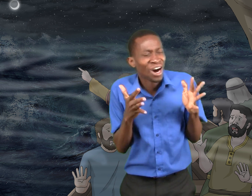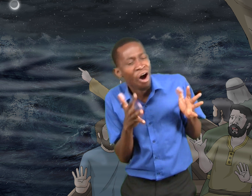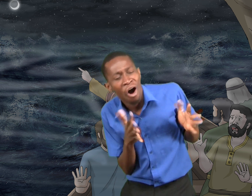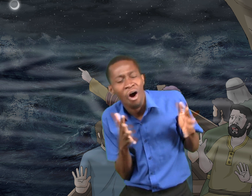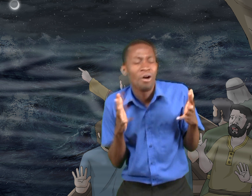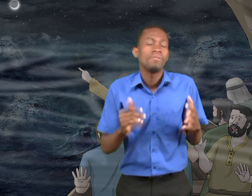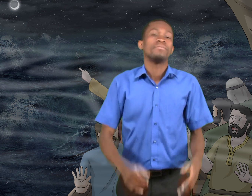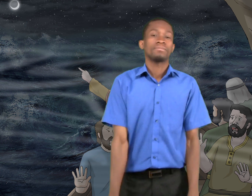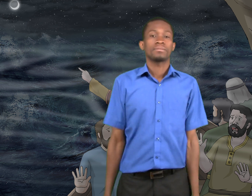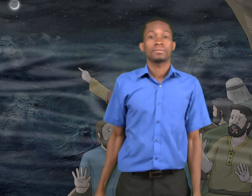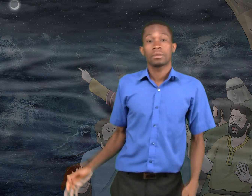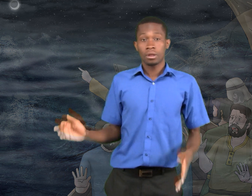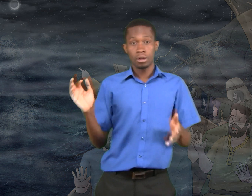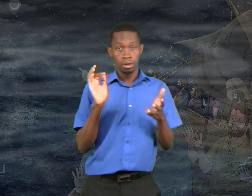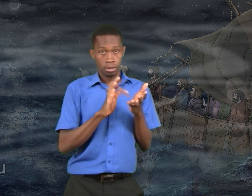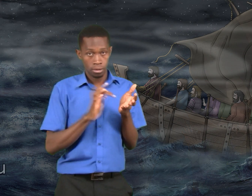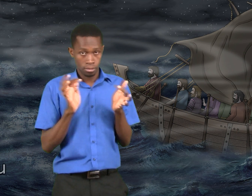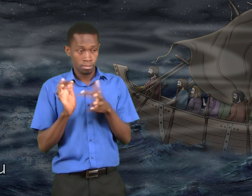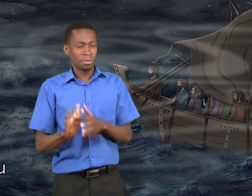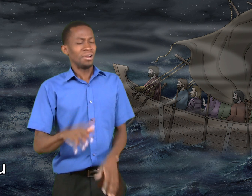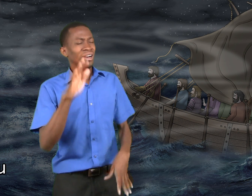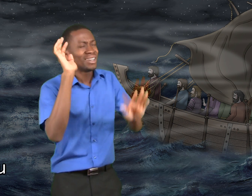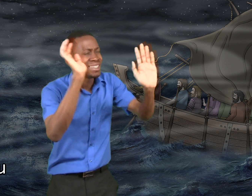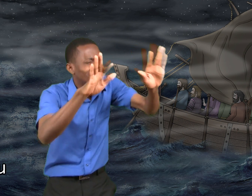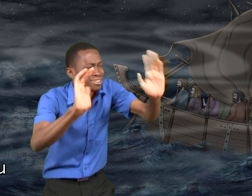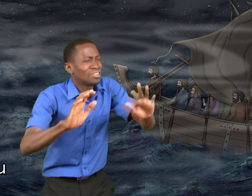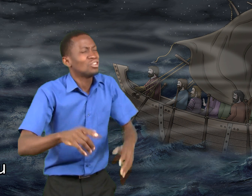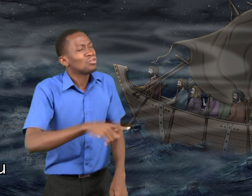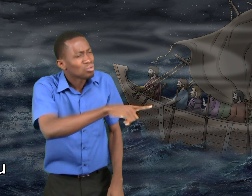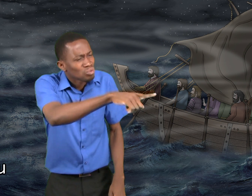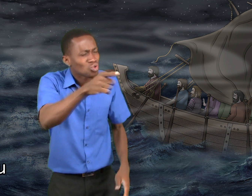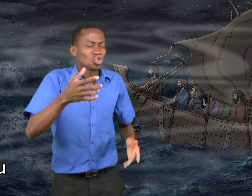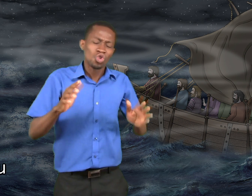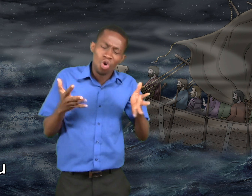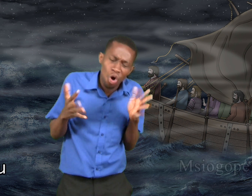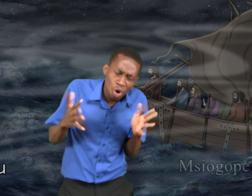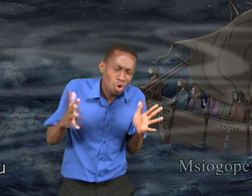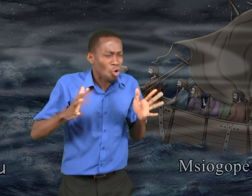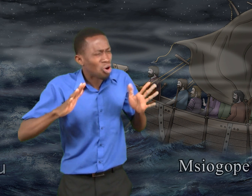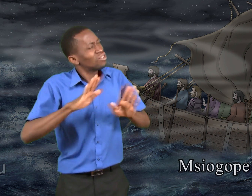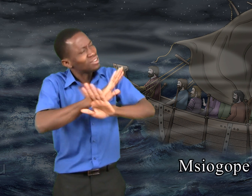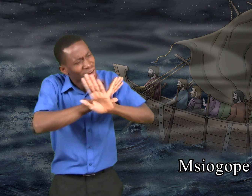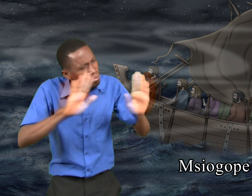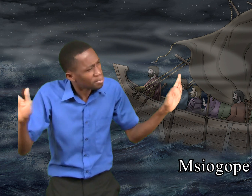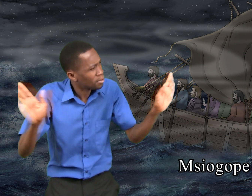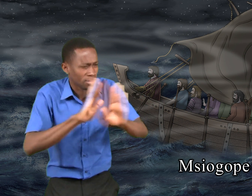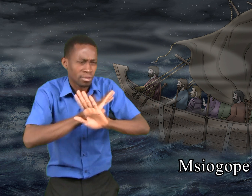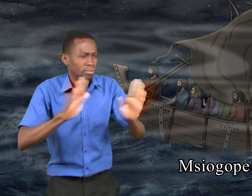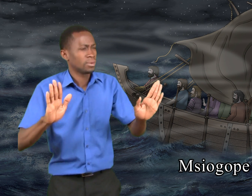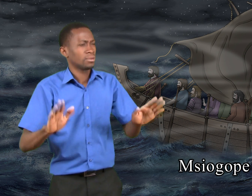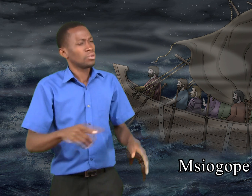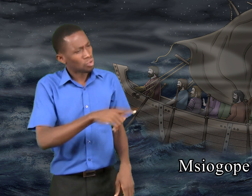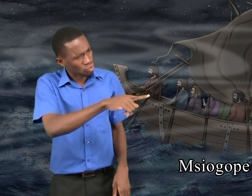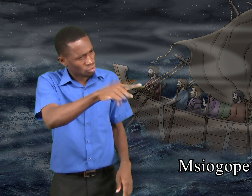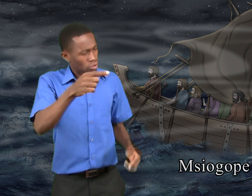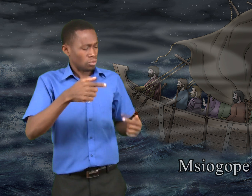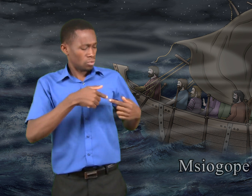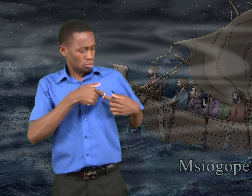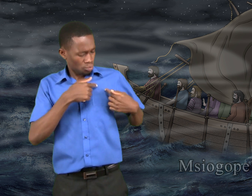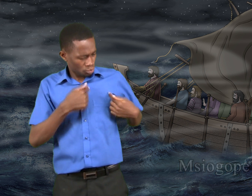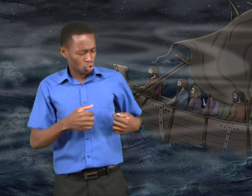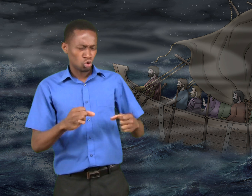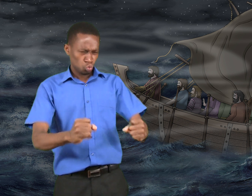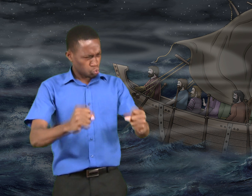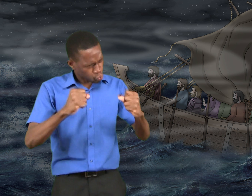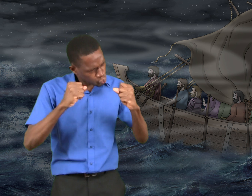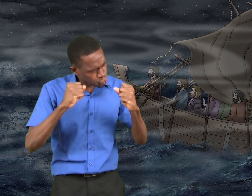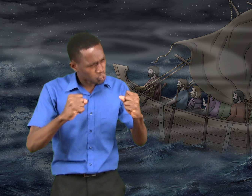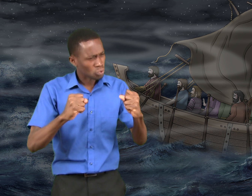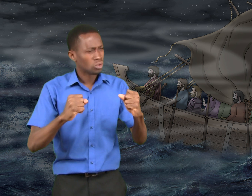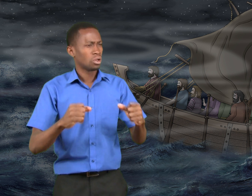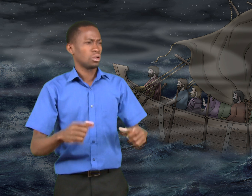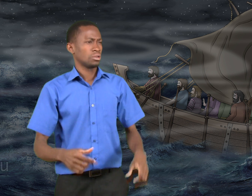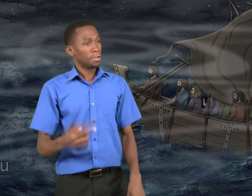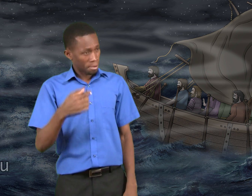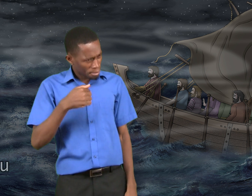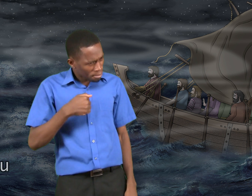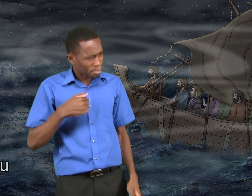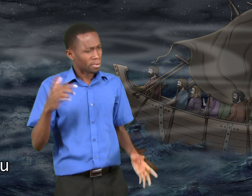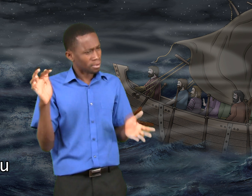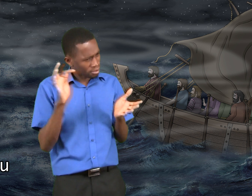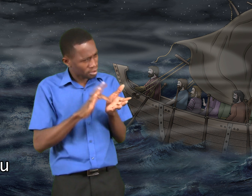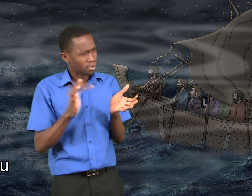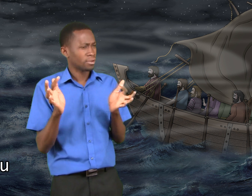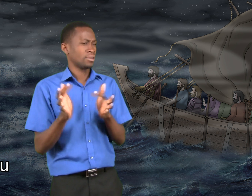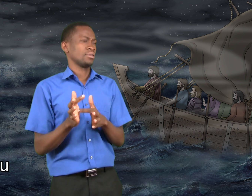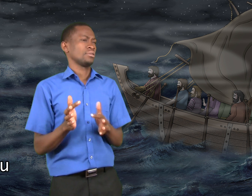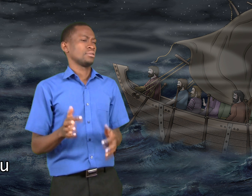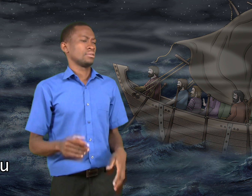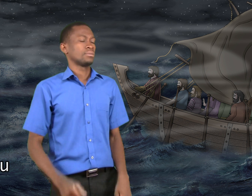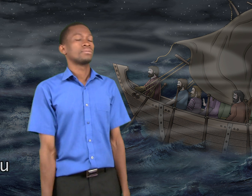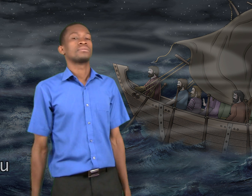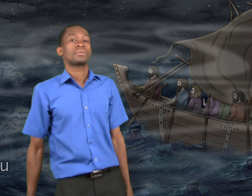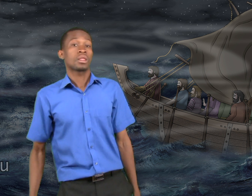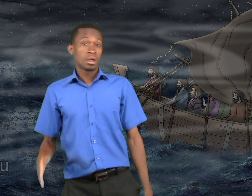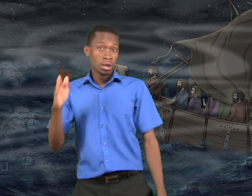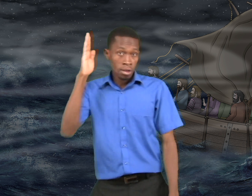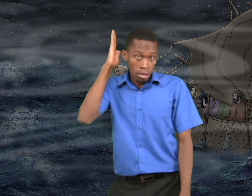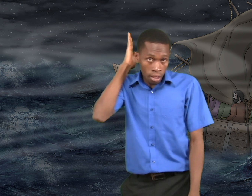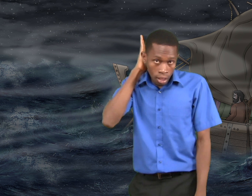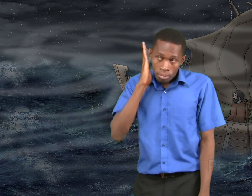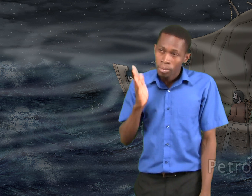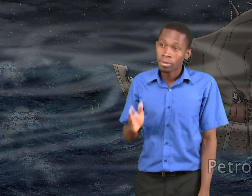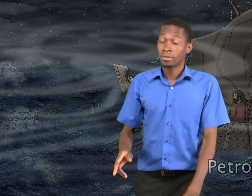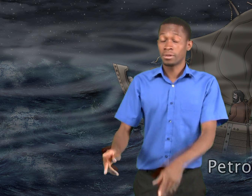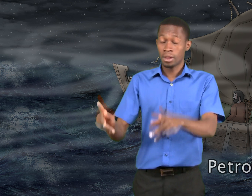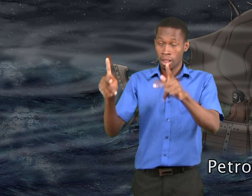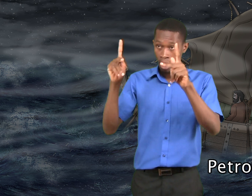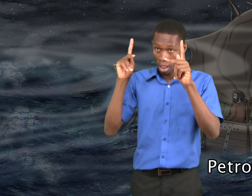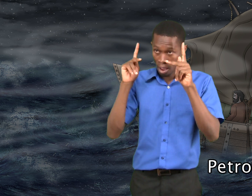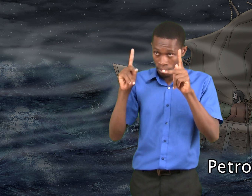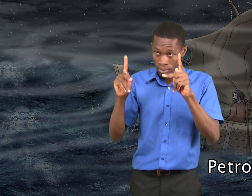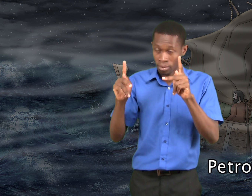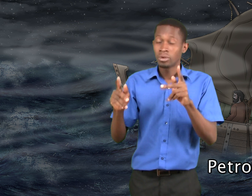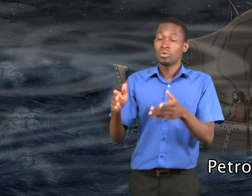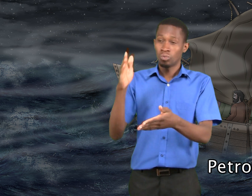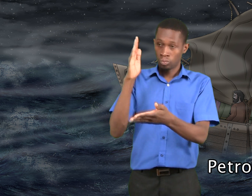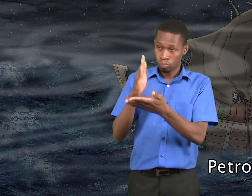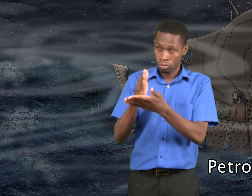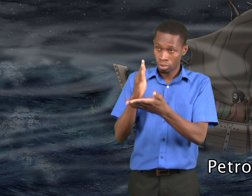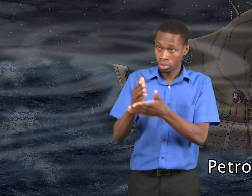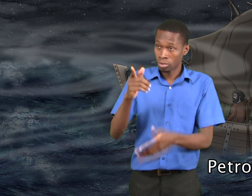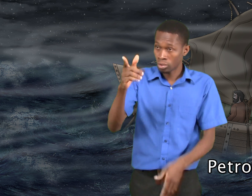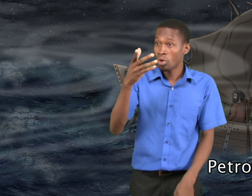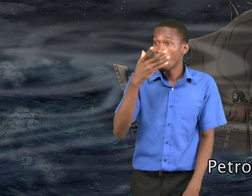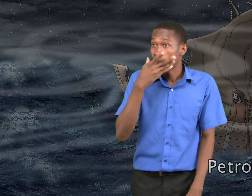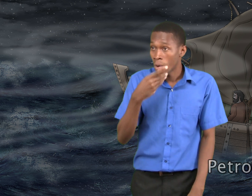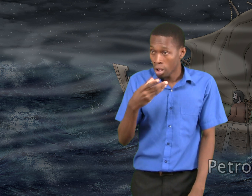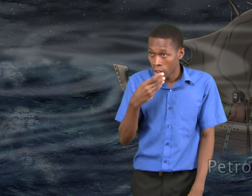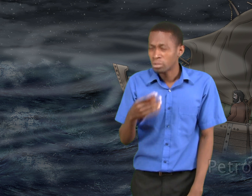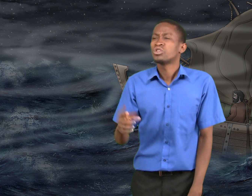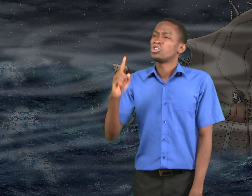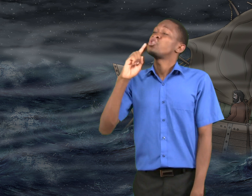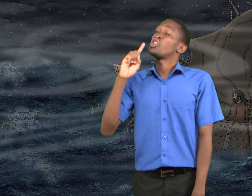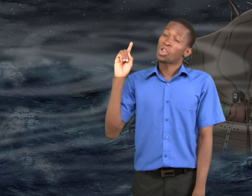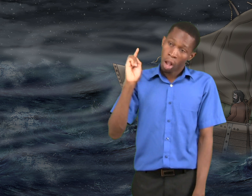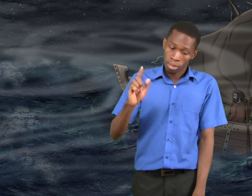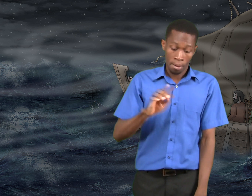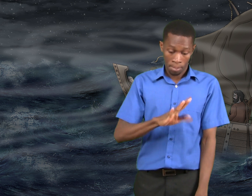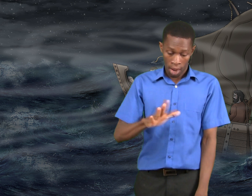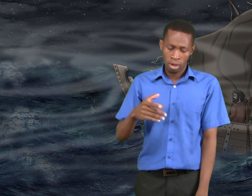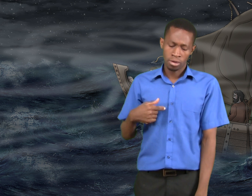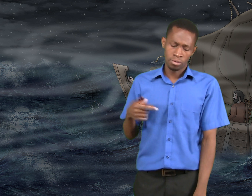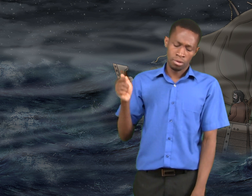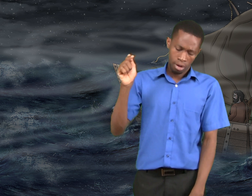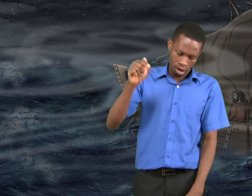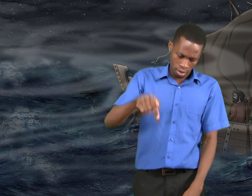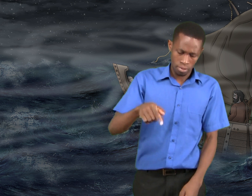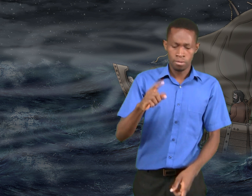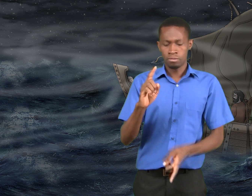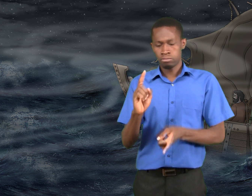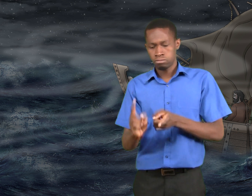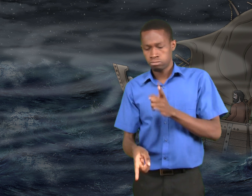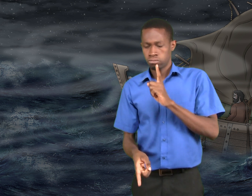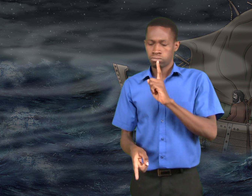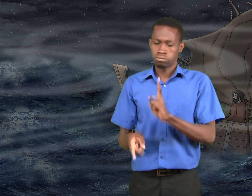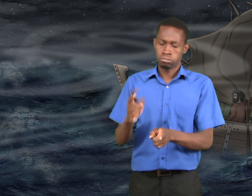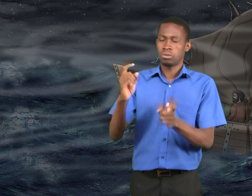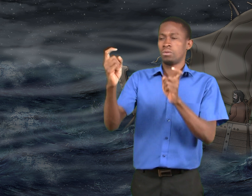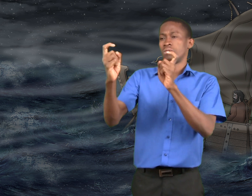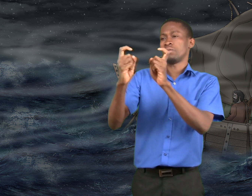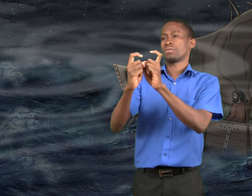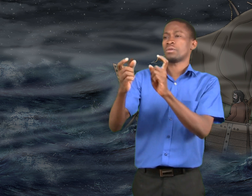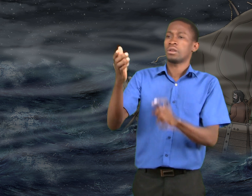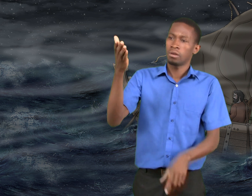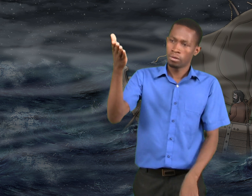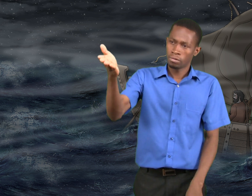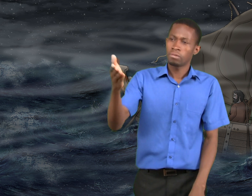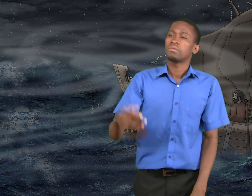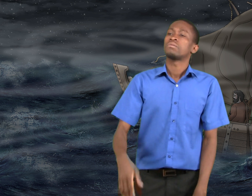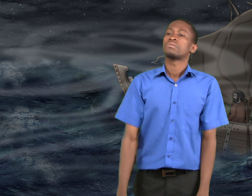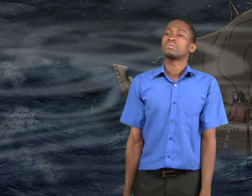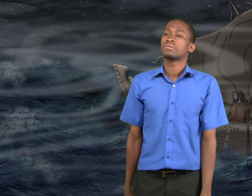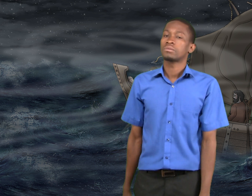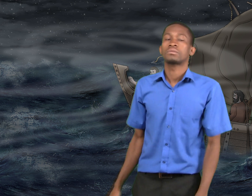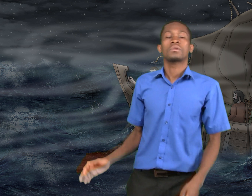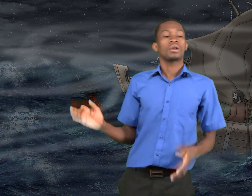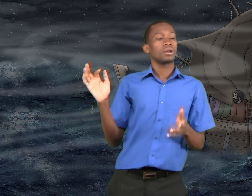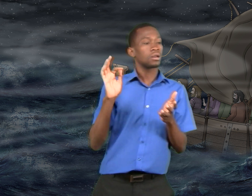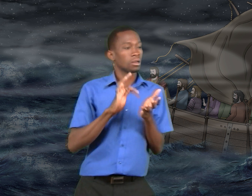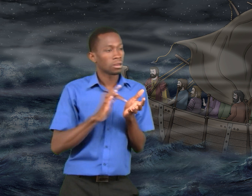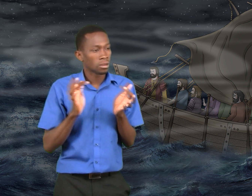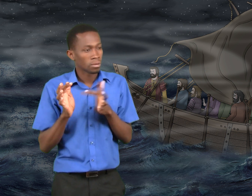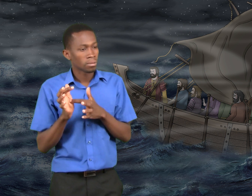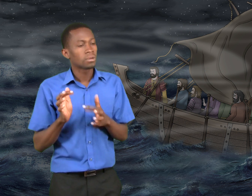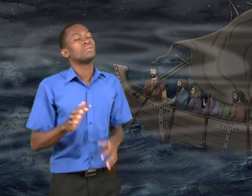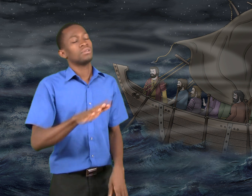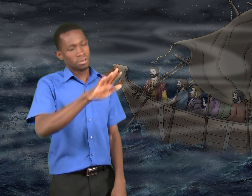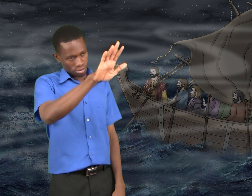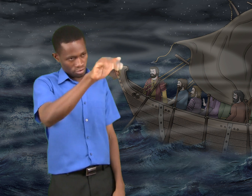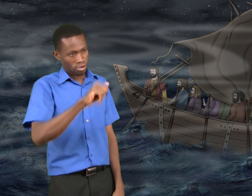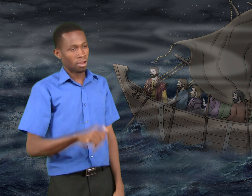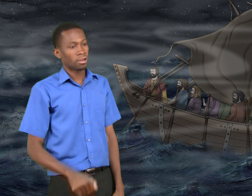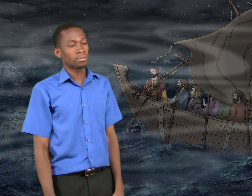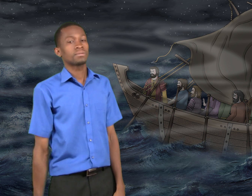But Jesus spoke up at once: “Take courage! It is I. Do not be afraid.” “Lord, if it is You,” Peter replied, “command me to come to You on the water.”